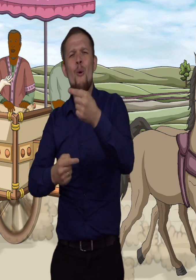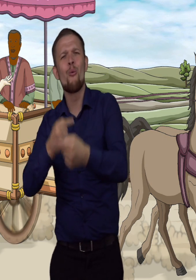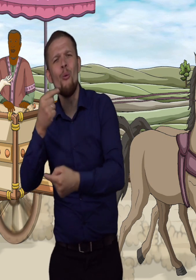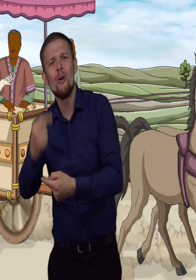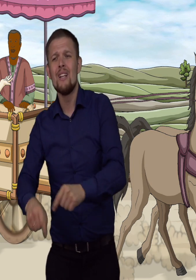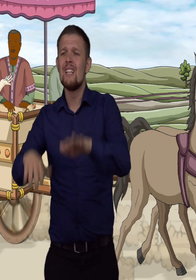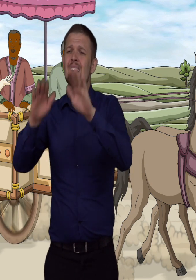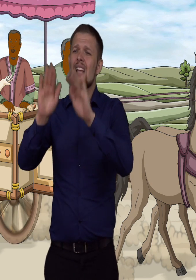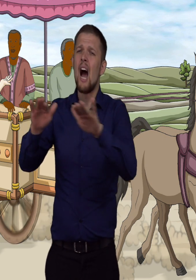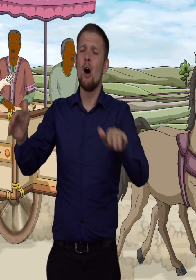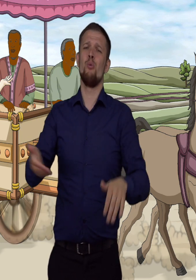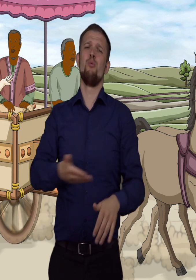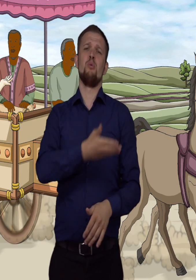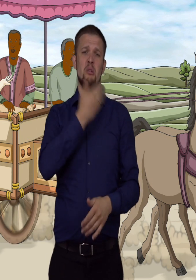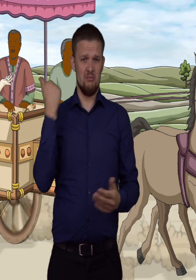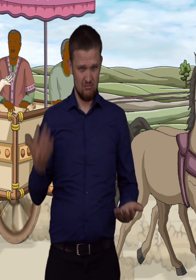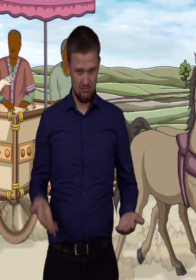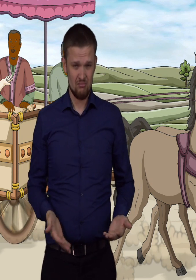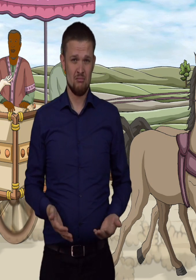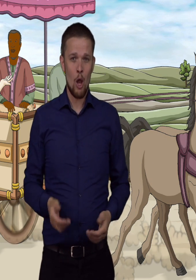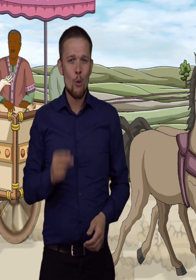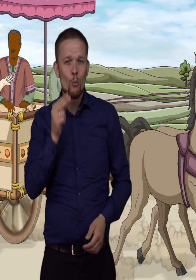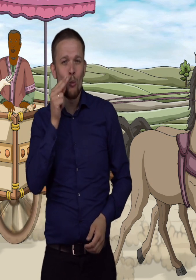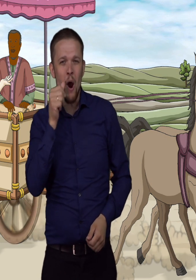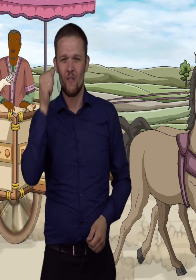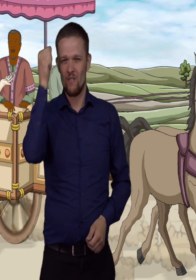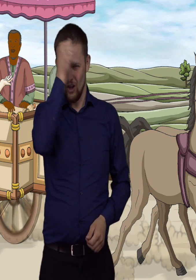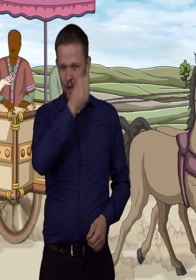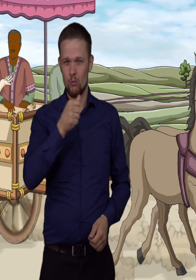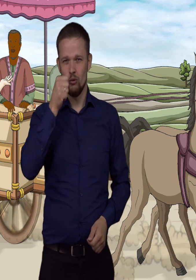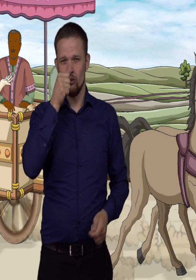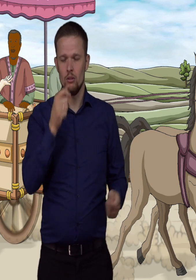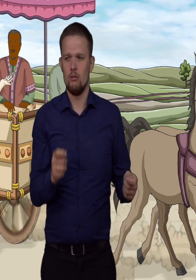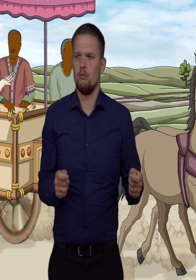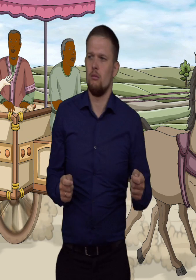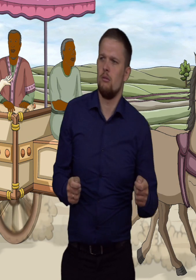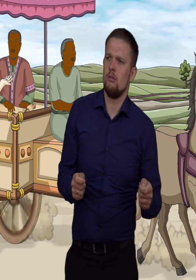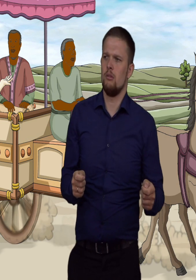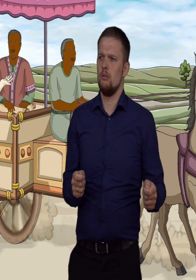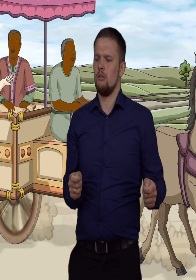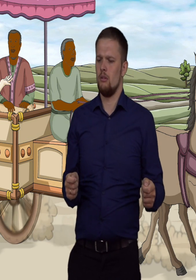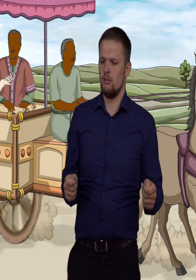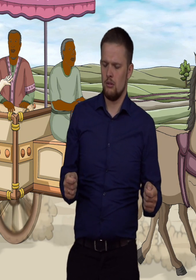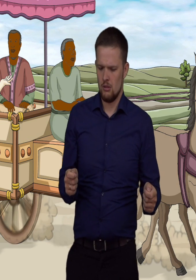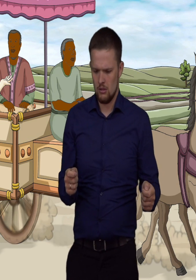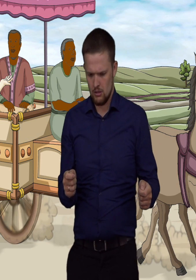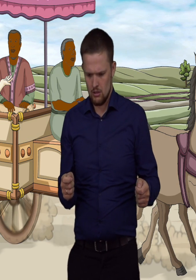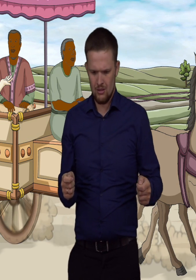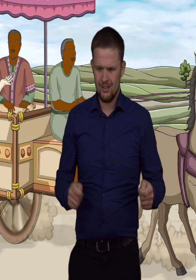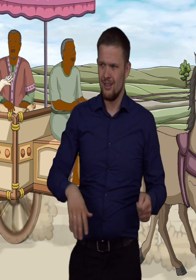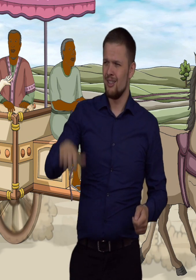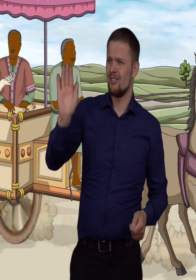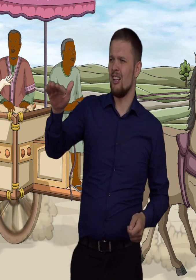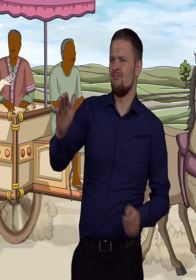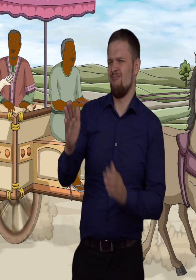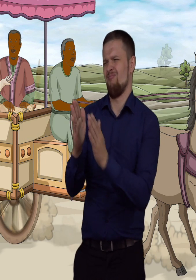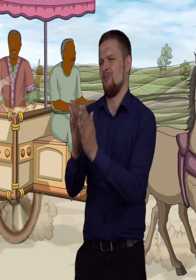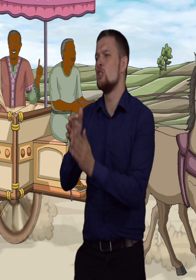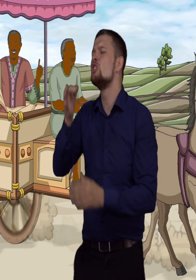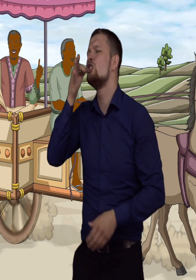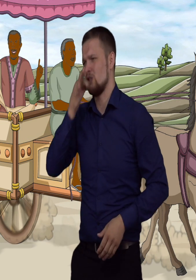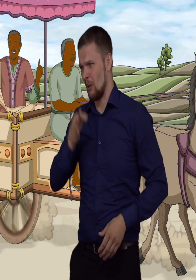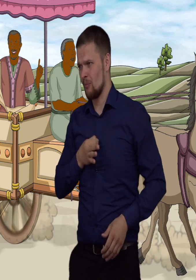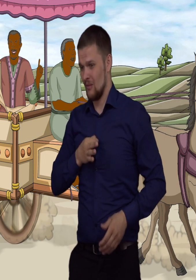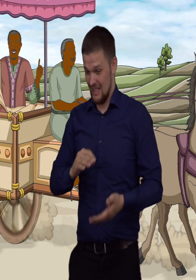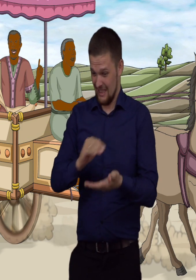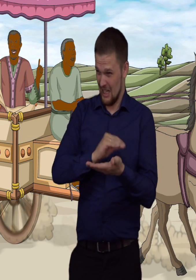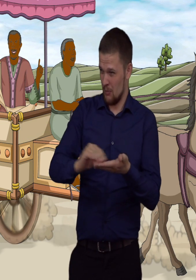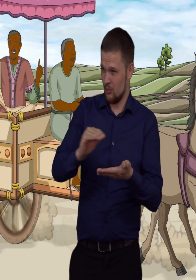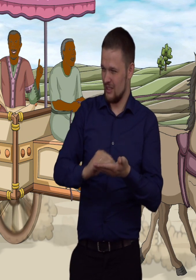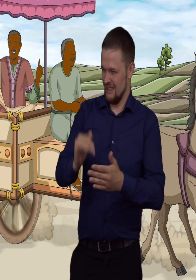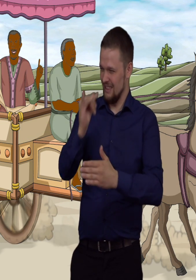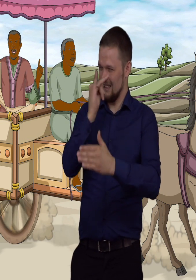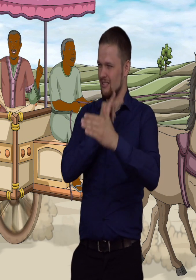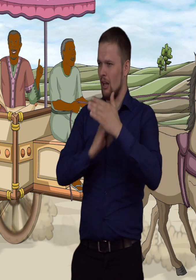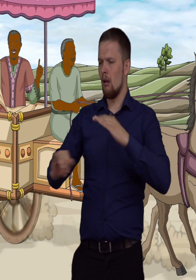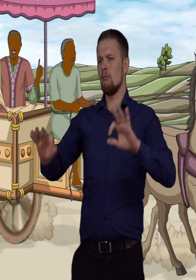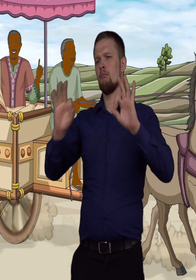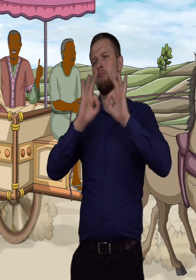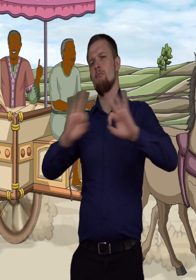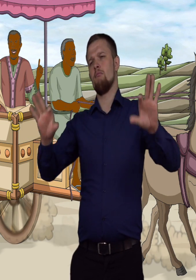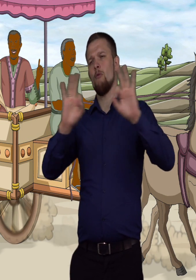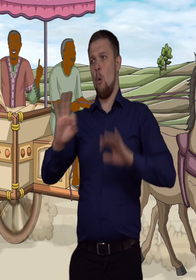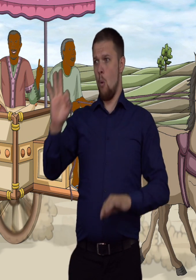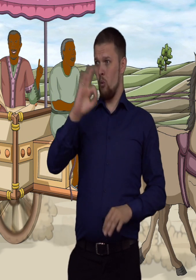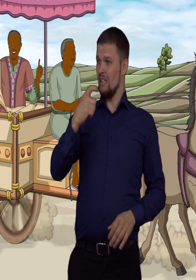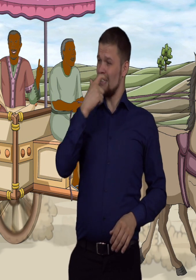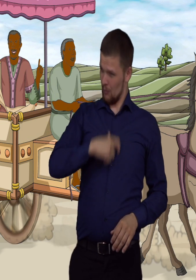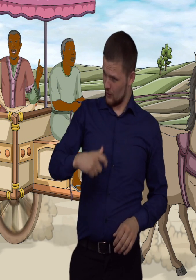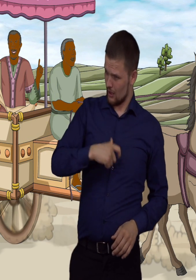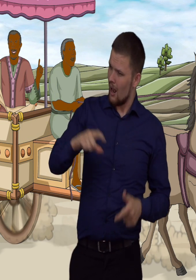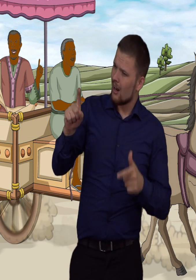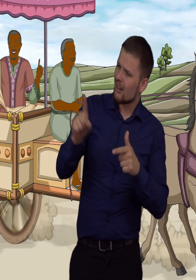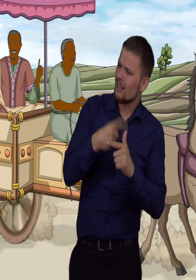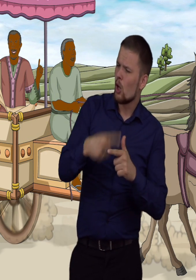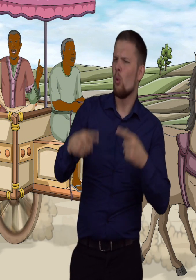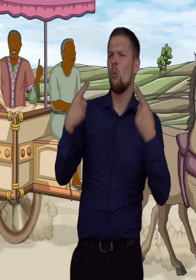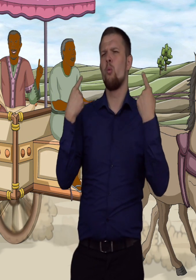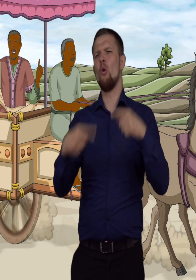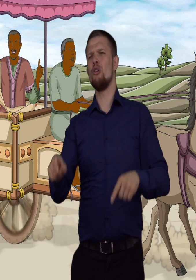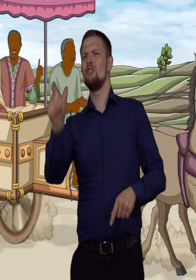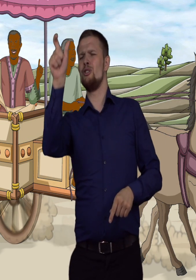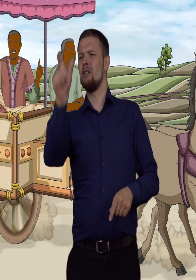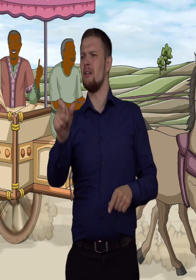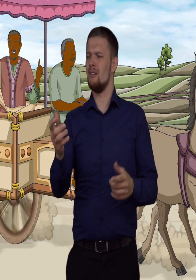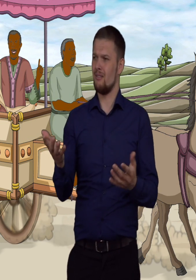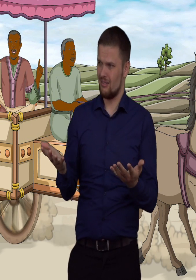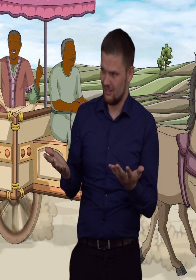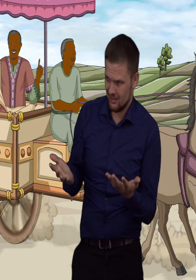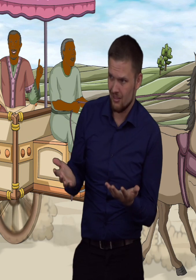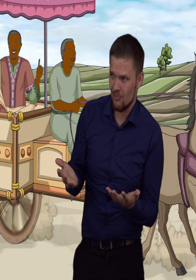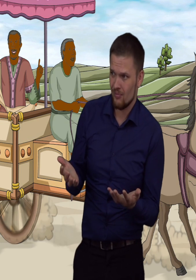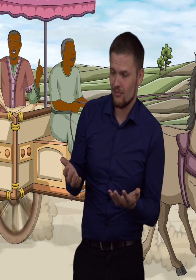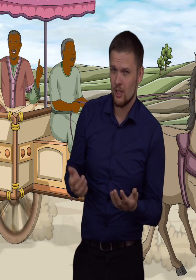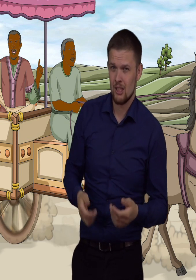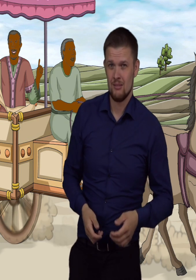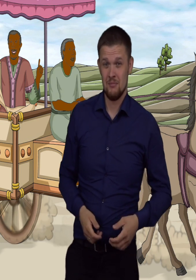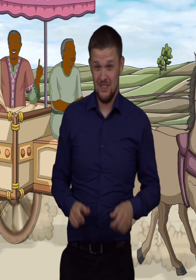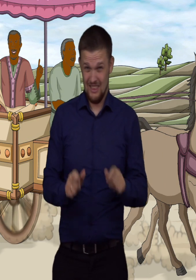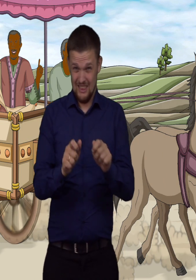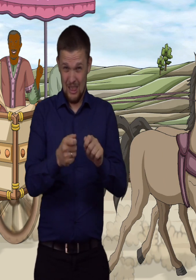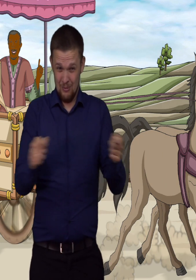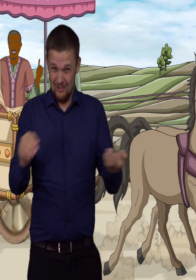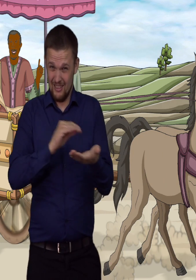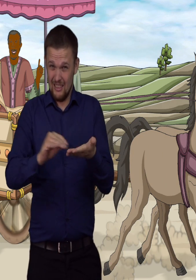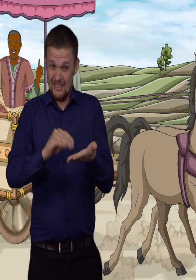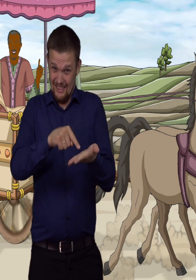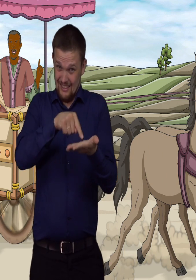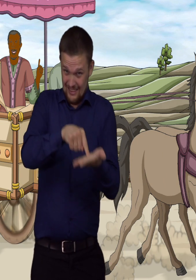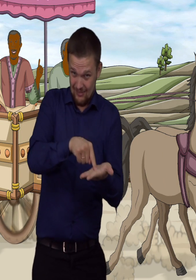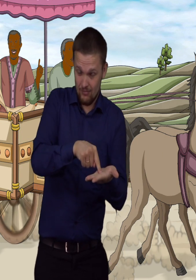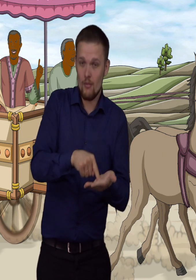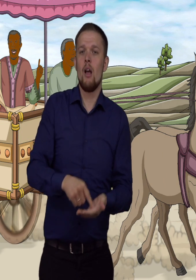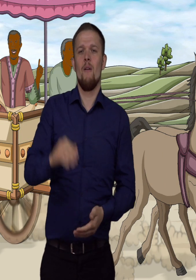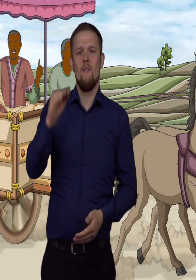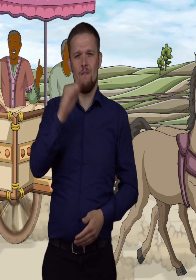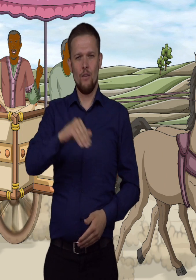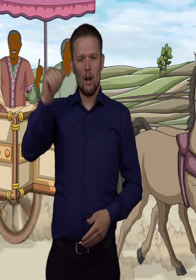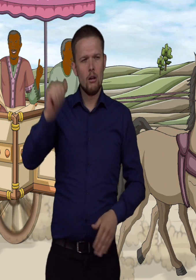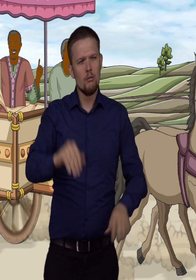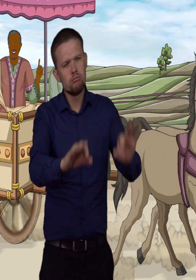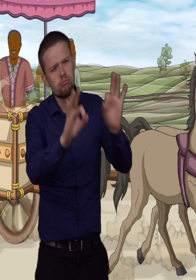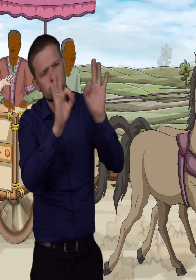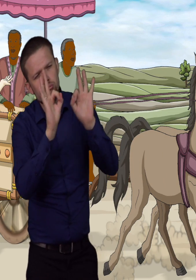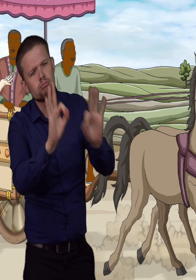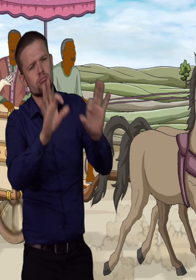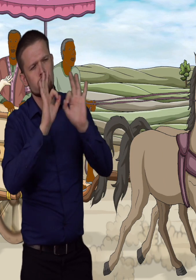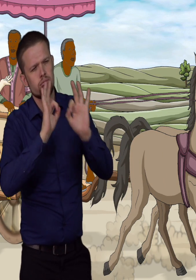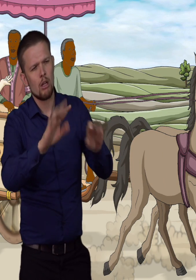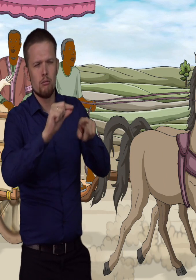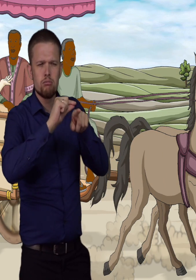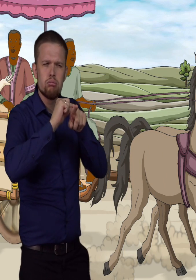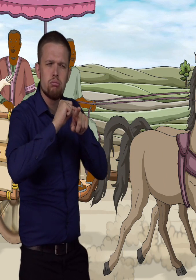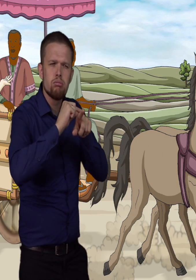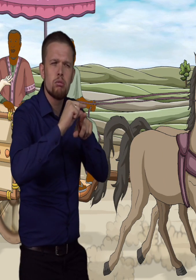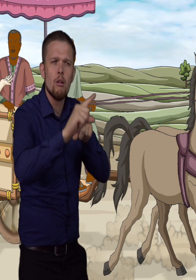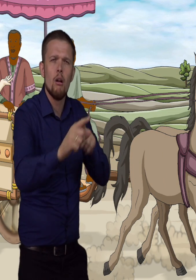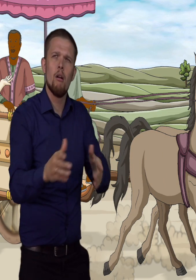“Tell me,” said the eunuch, “who is the prophet talking about, himself or someone else?”